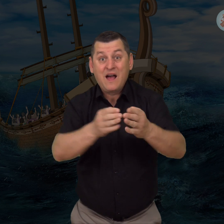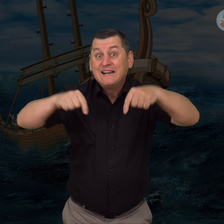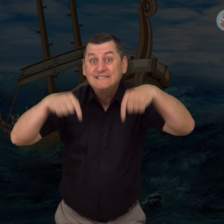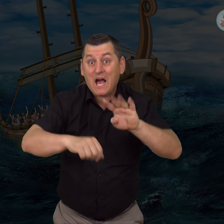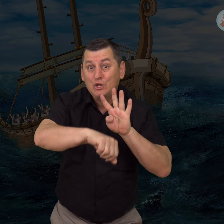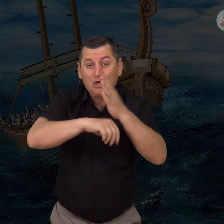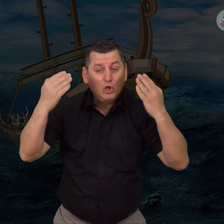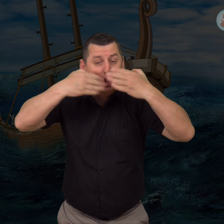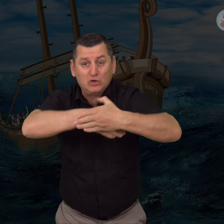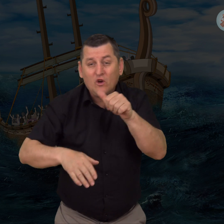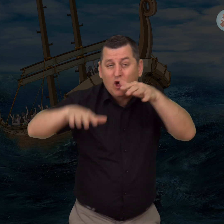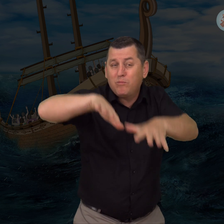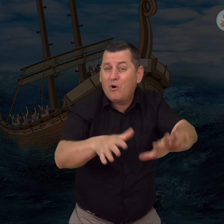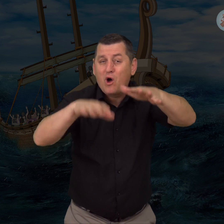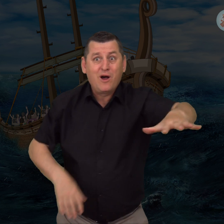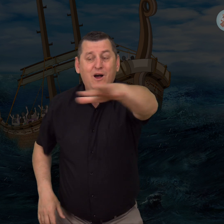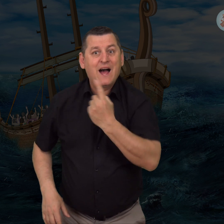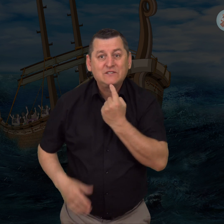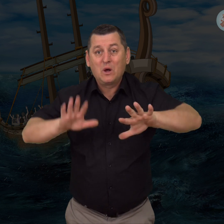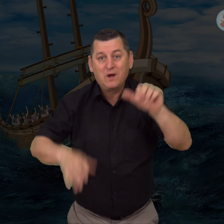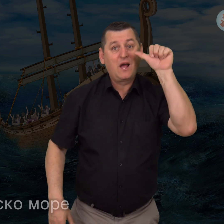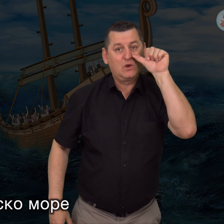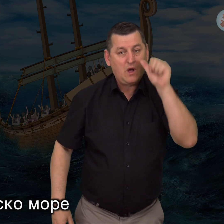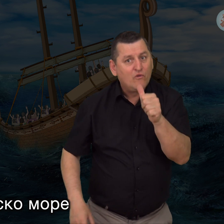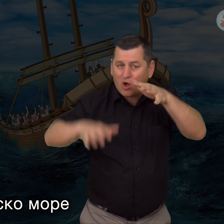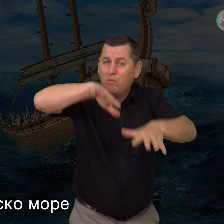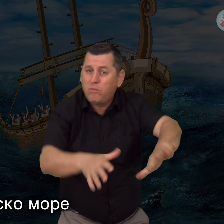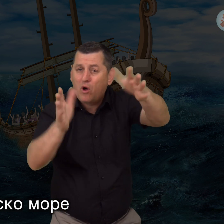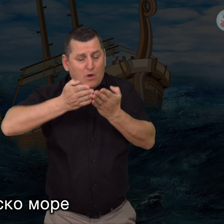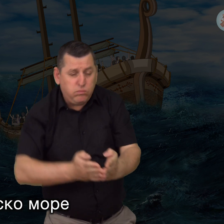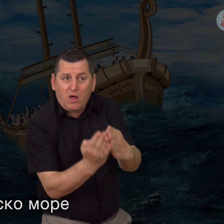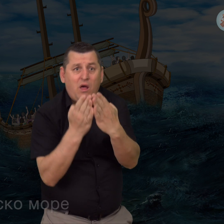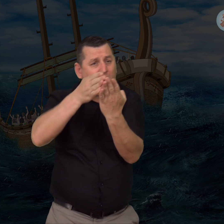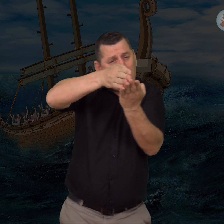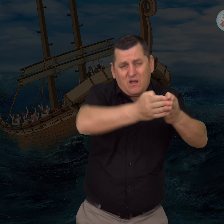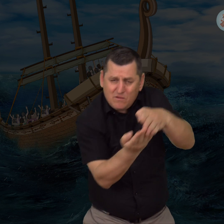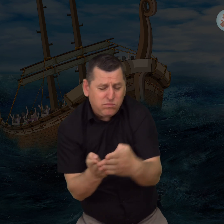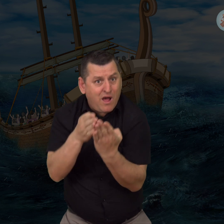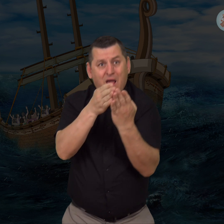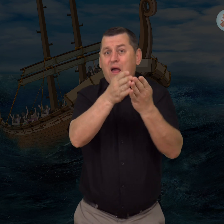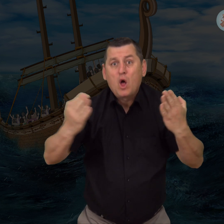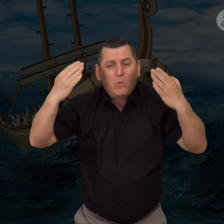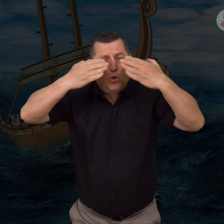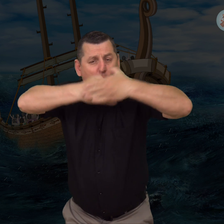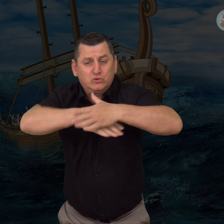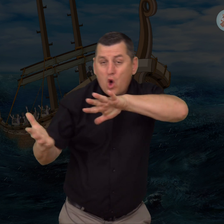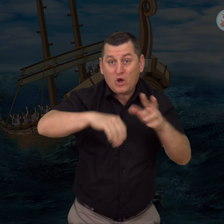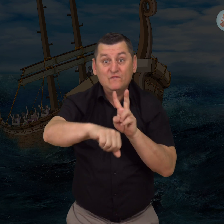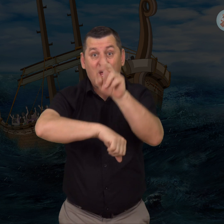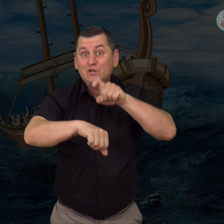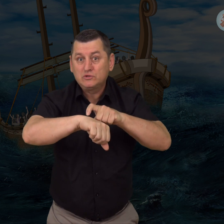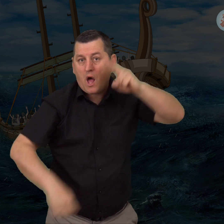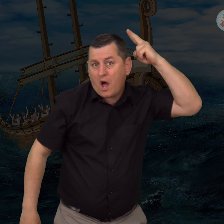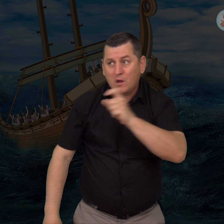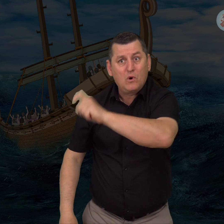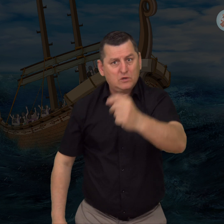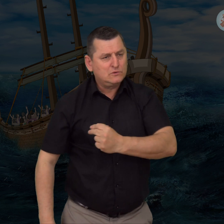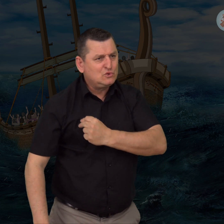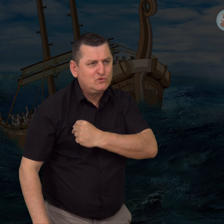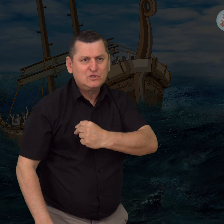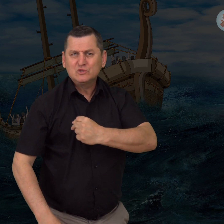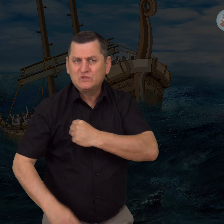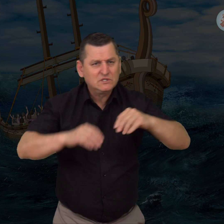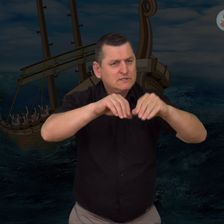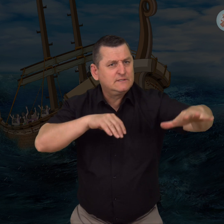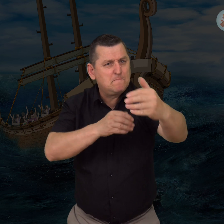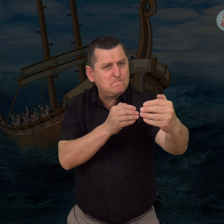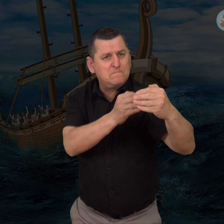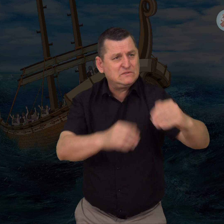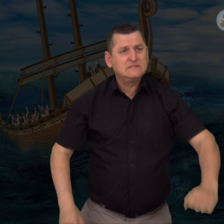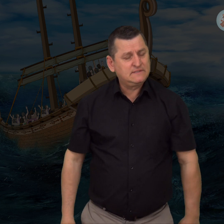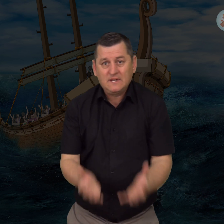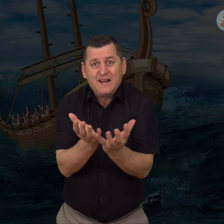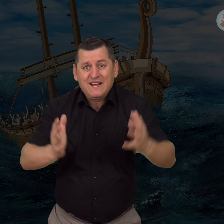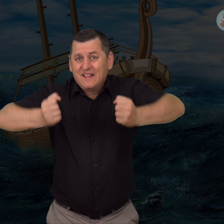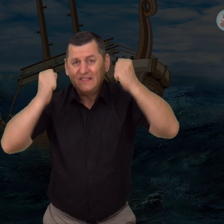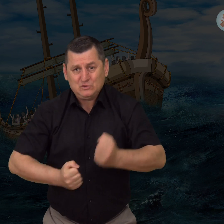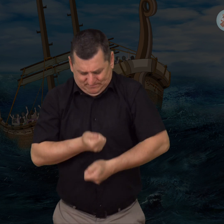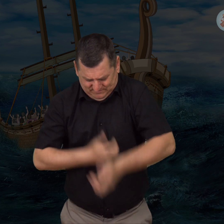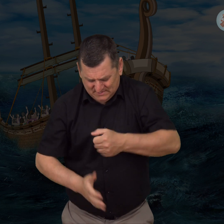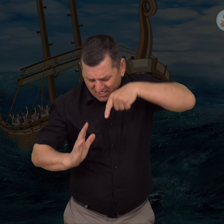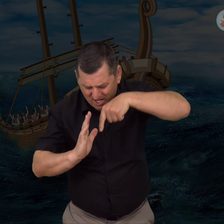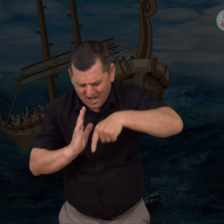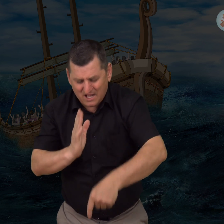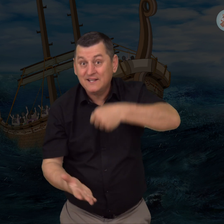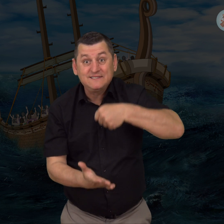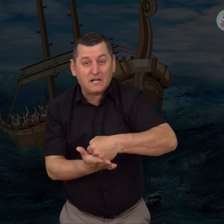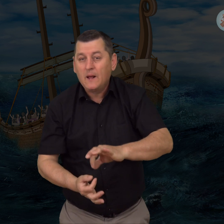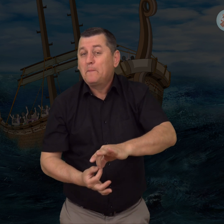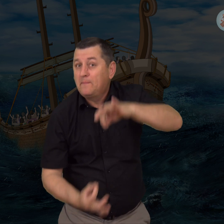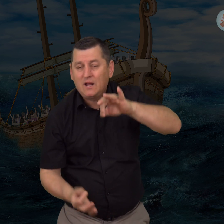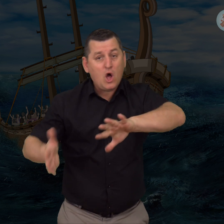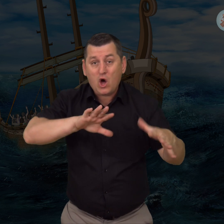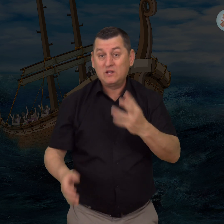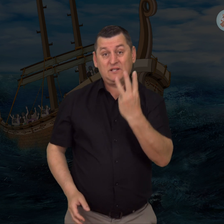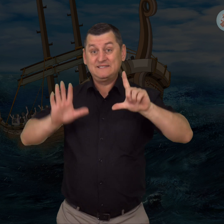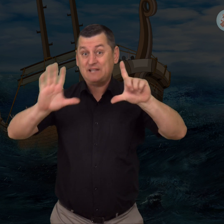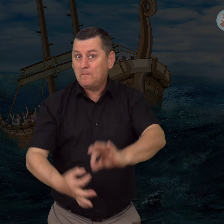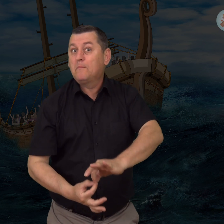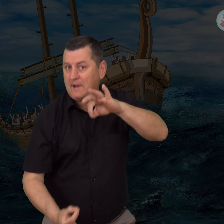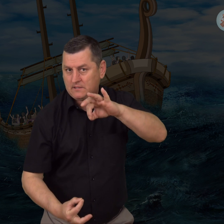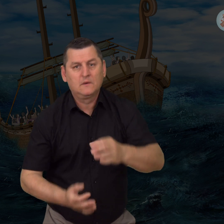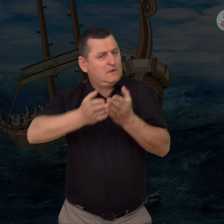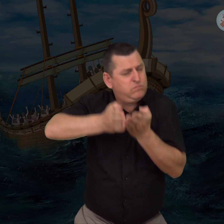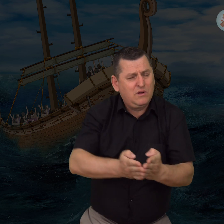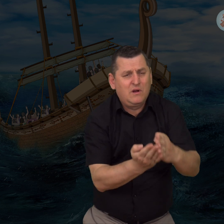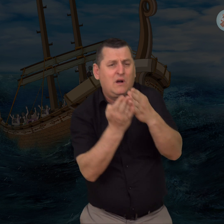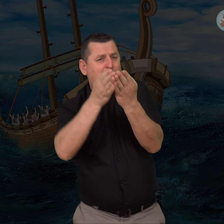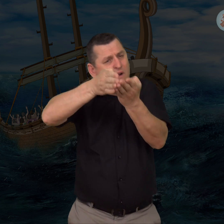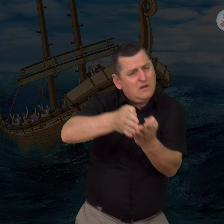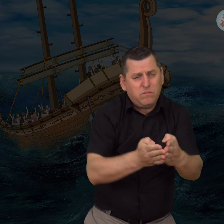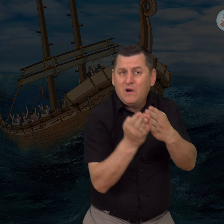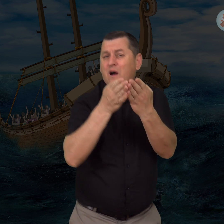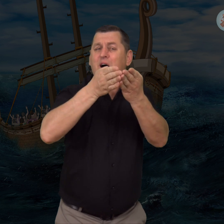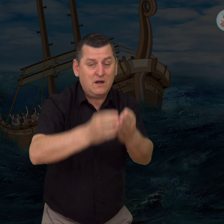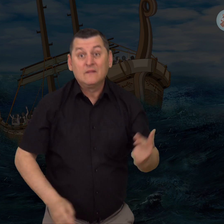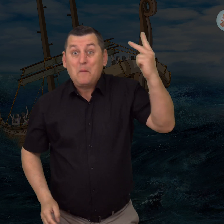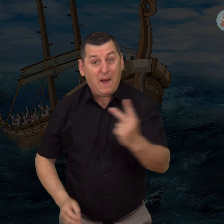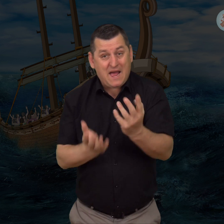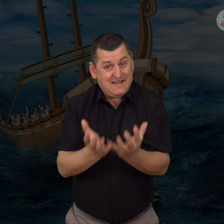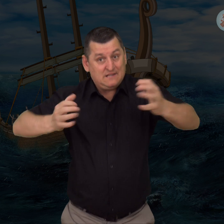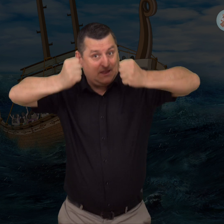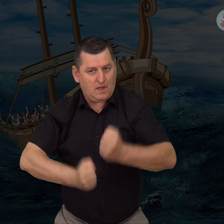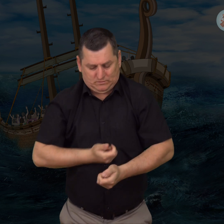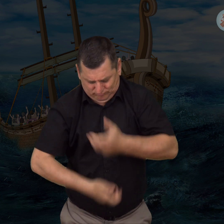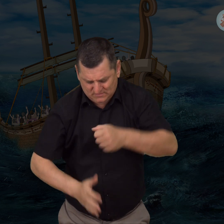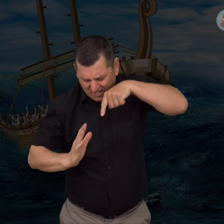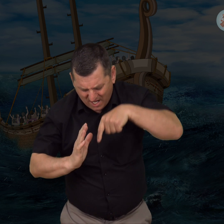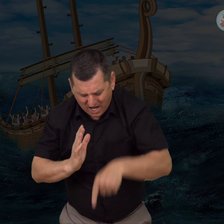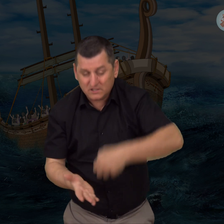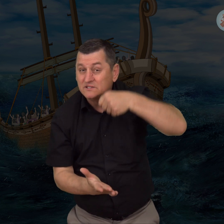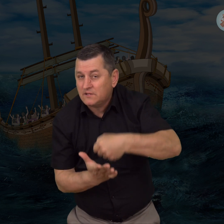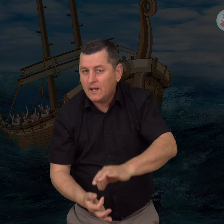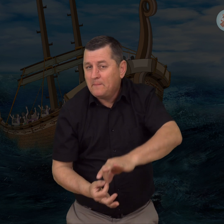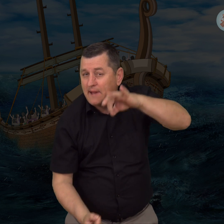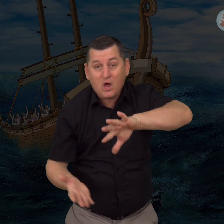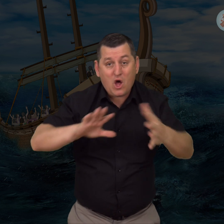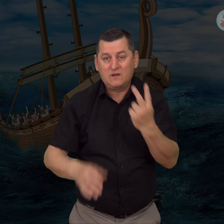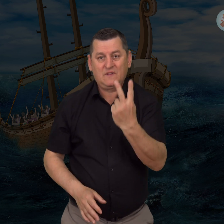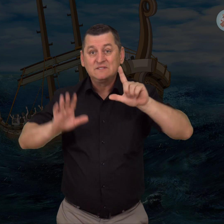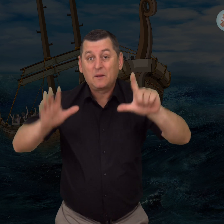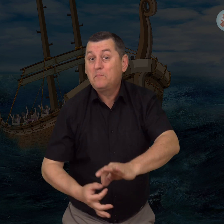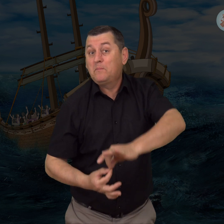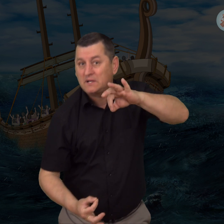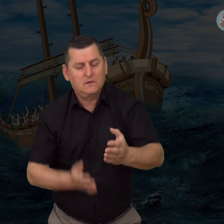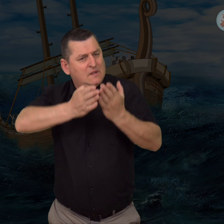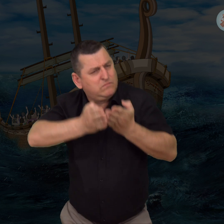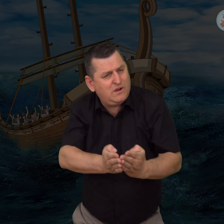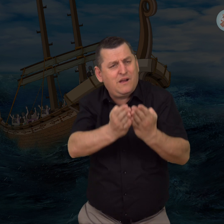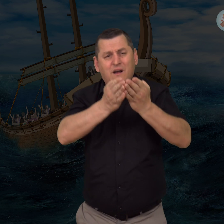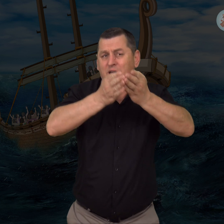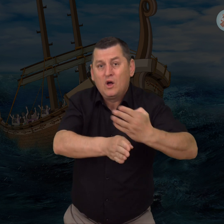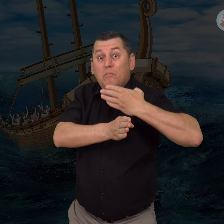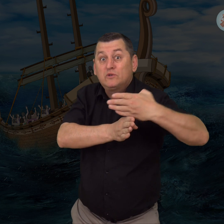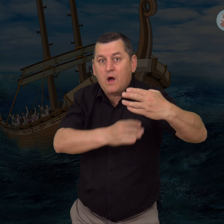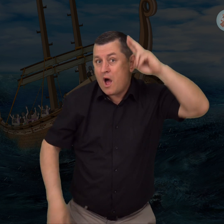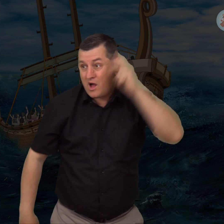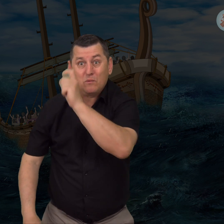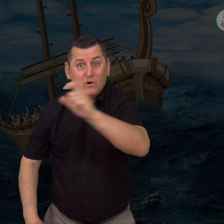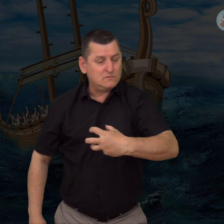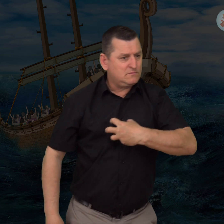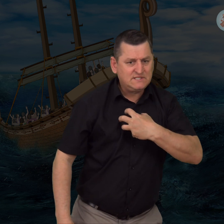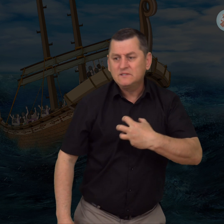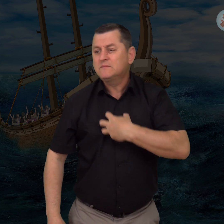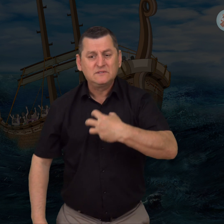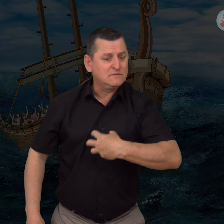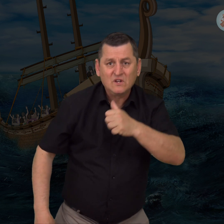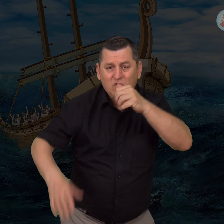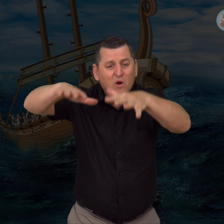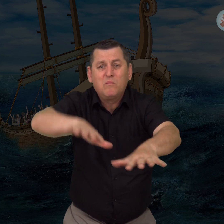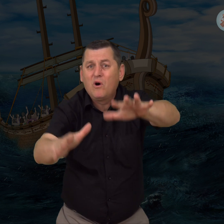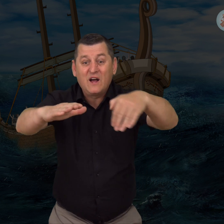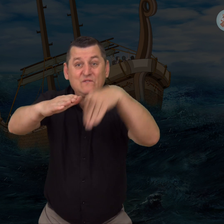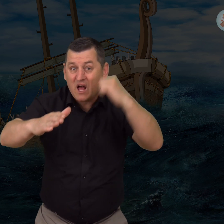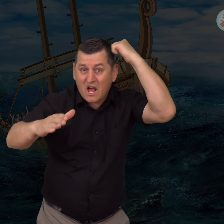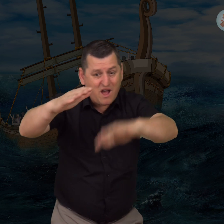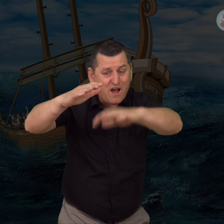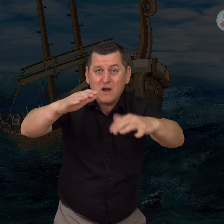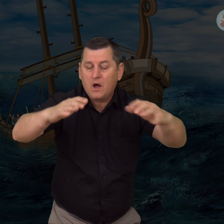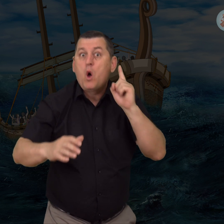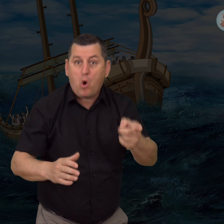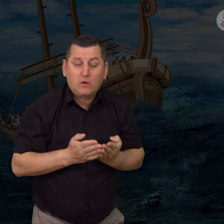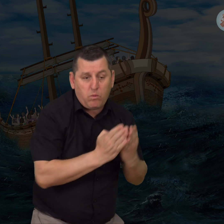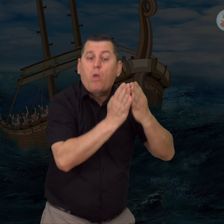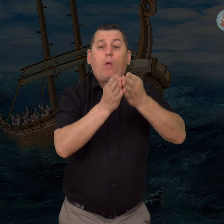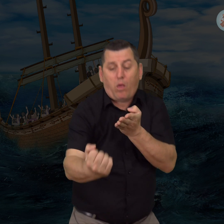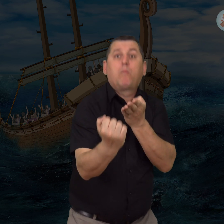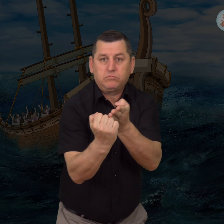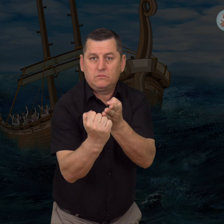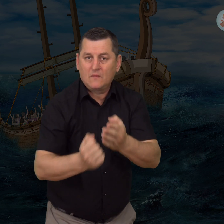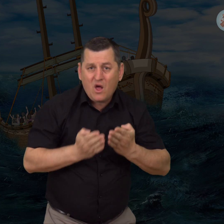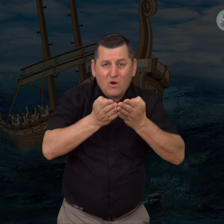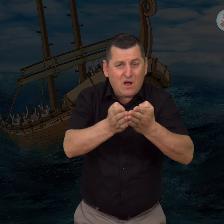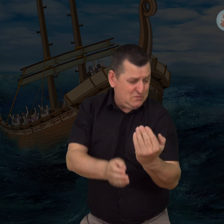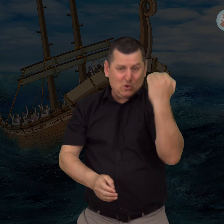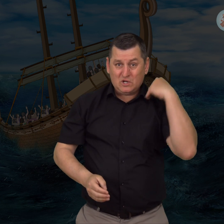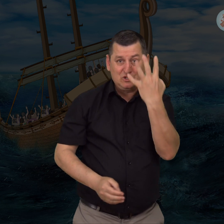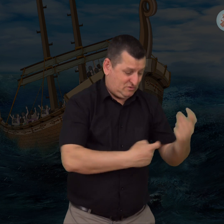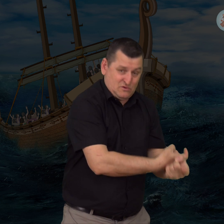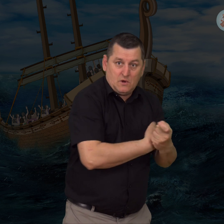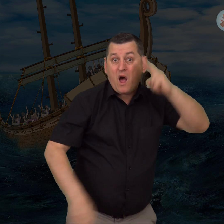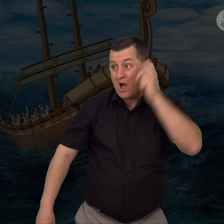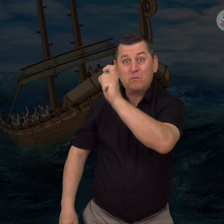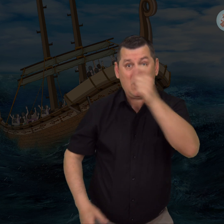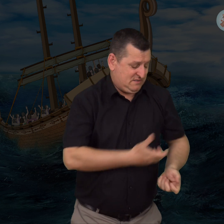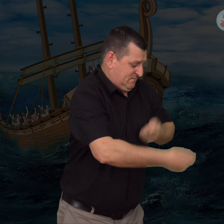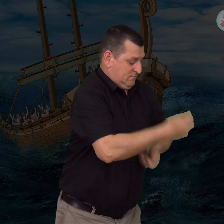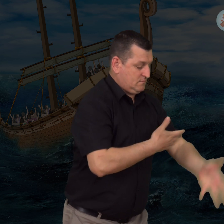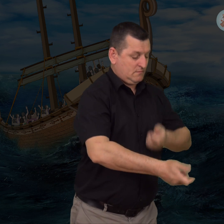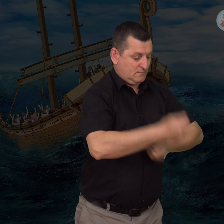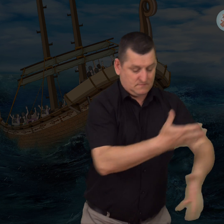However, we must run aground on some island.” On the fourteenth night we were still being driven across the Adriatic Sea. About midnight the sailors sensed they were approaching land. They took soundings and found that the water was twenty fathoms deep. Going a little farther, they took another set of soundings that read fifteen fathoms.